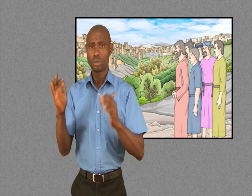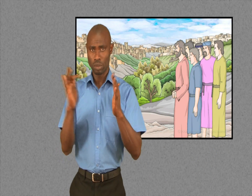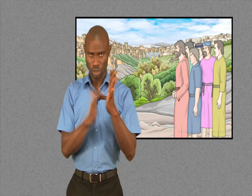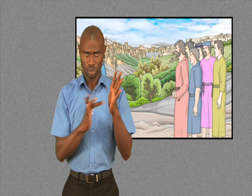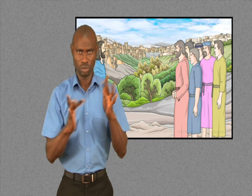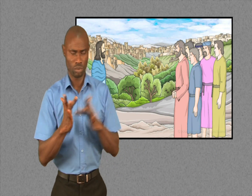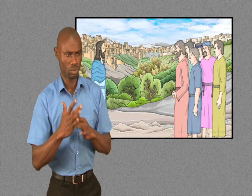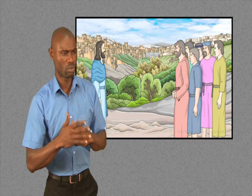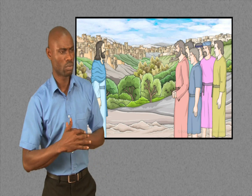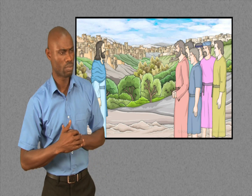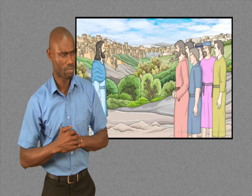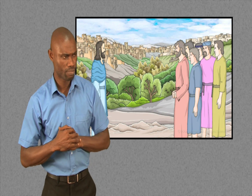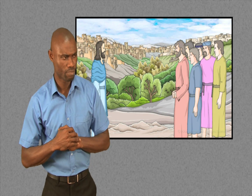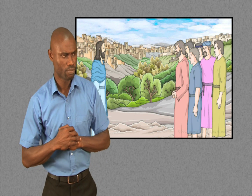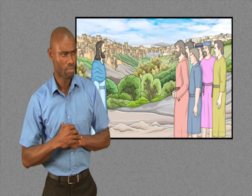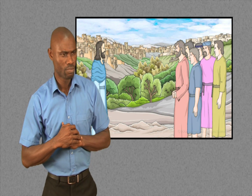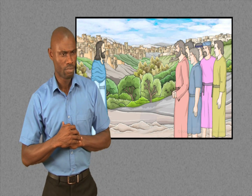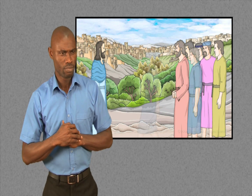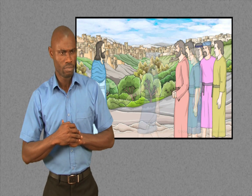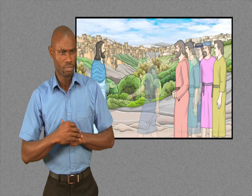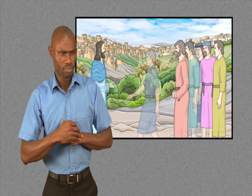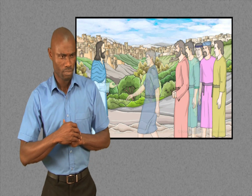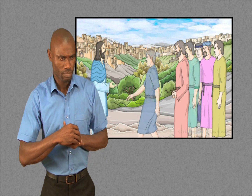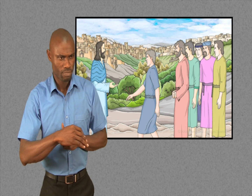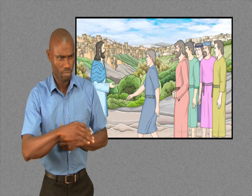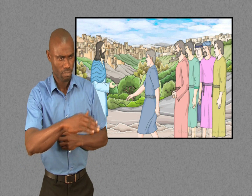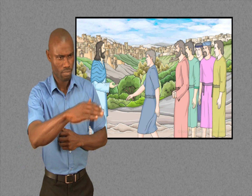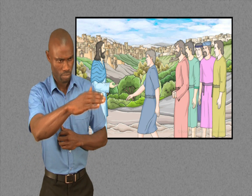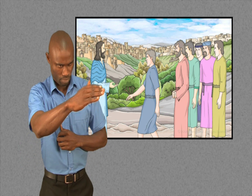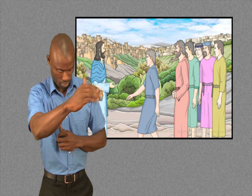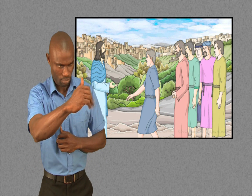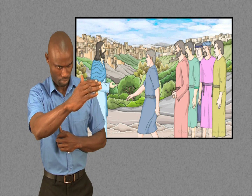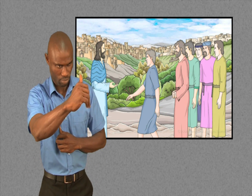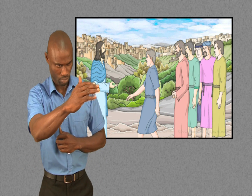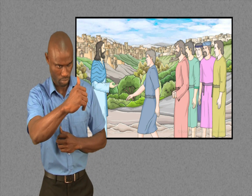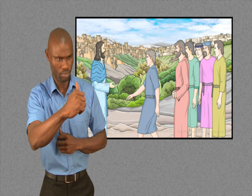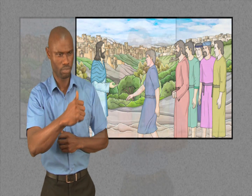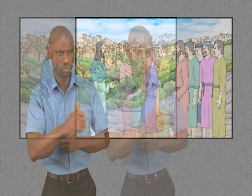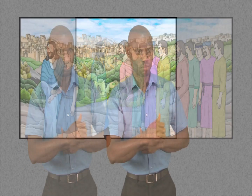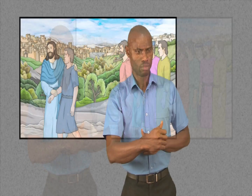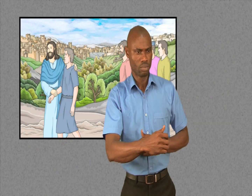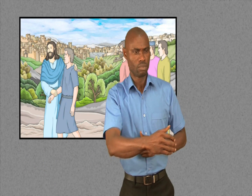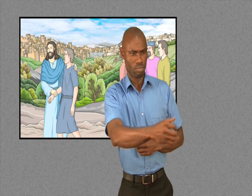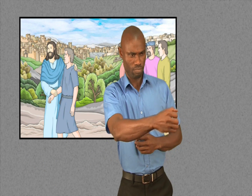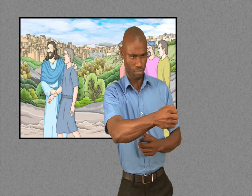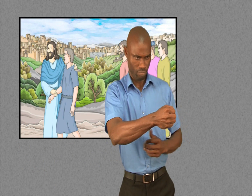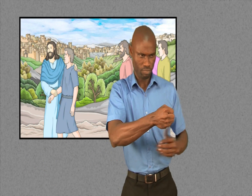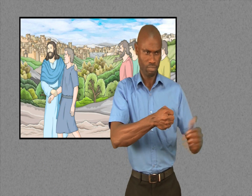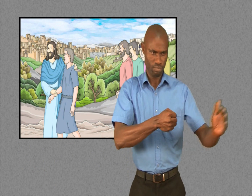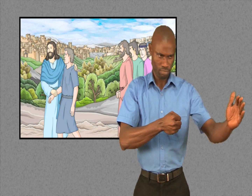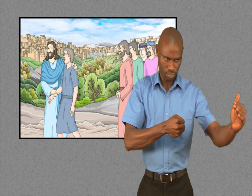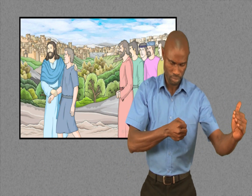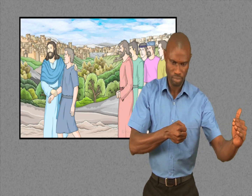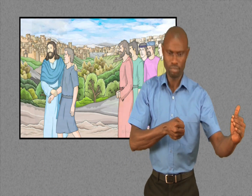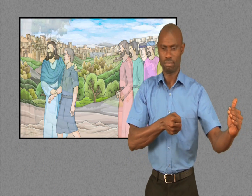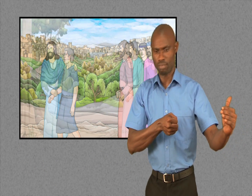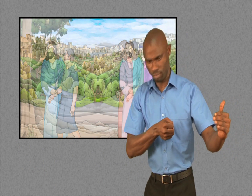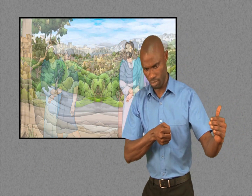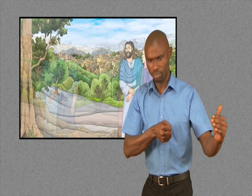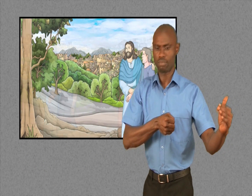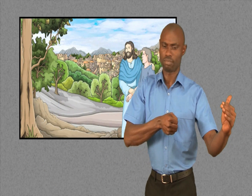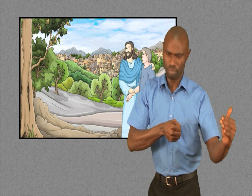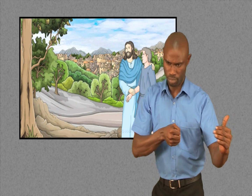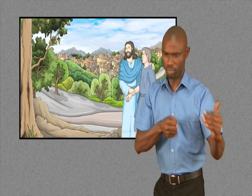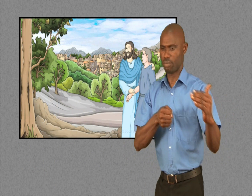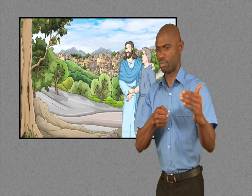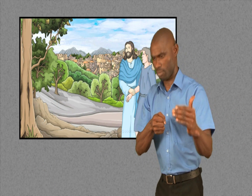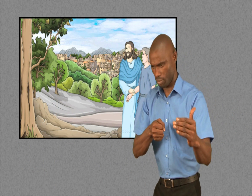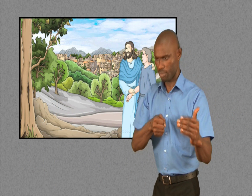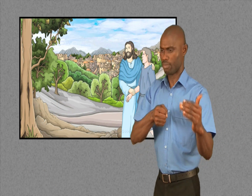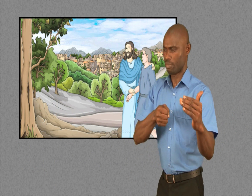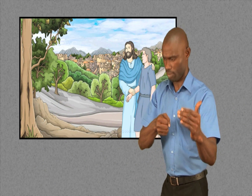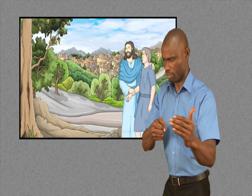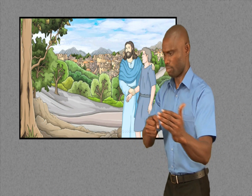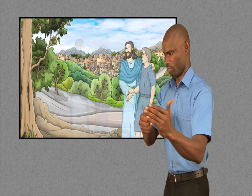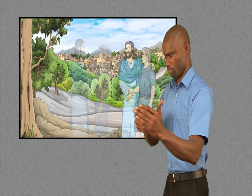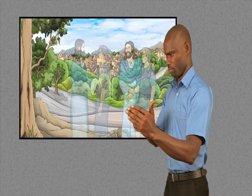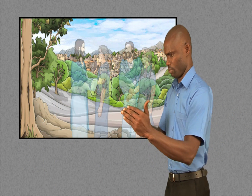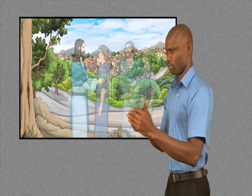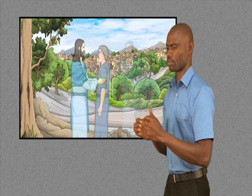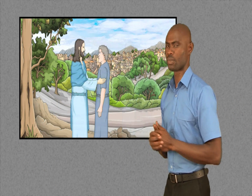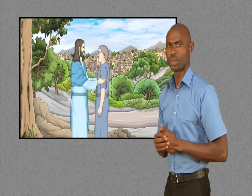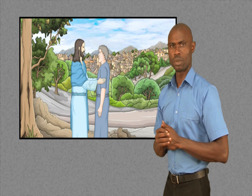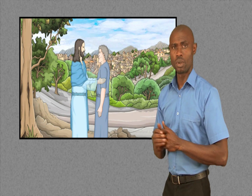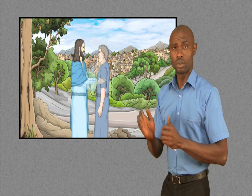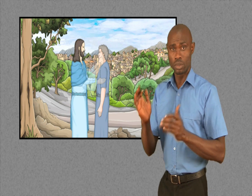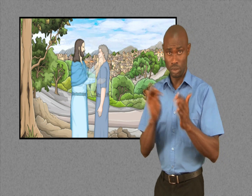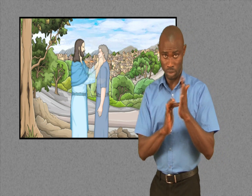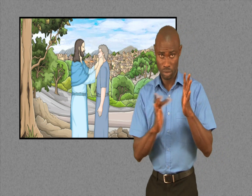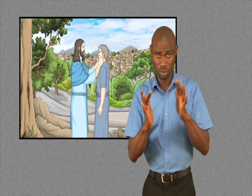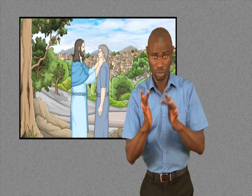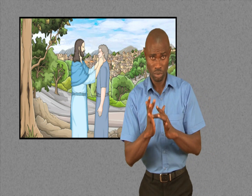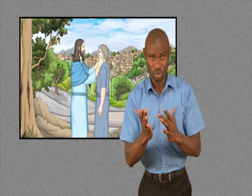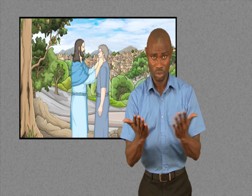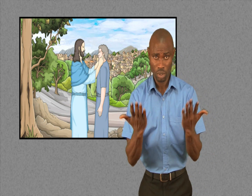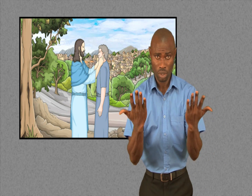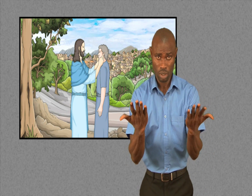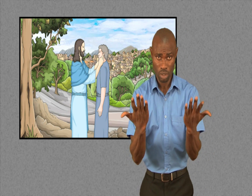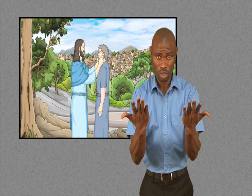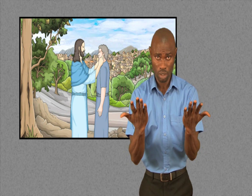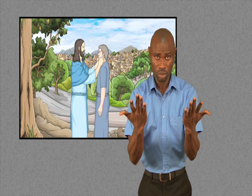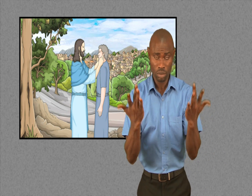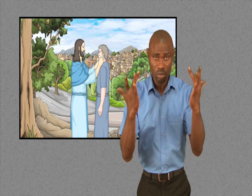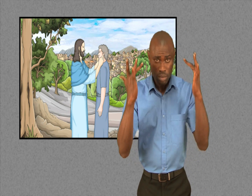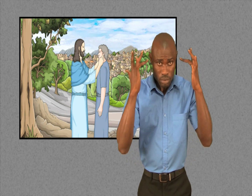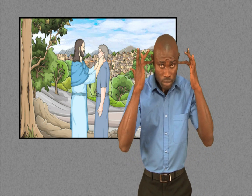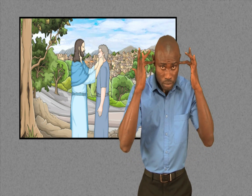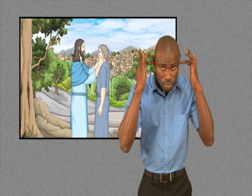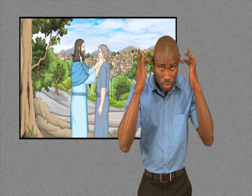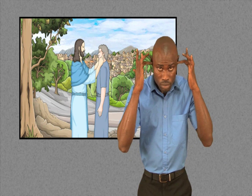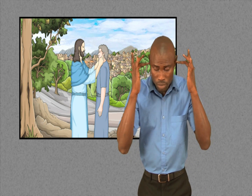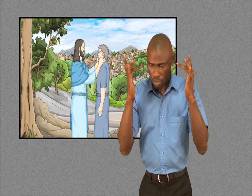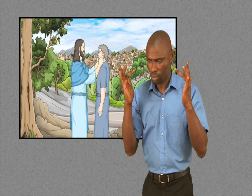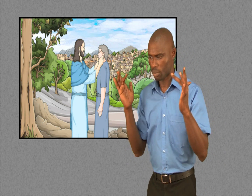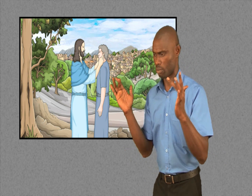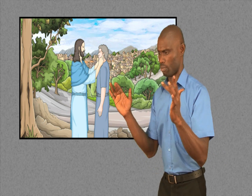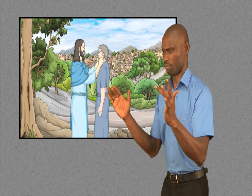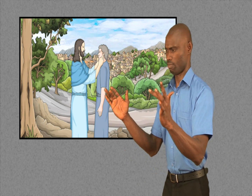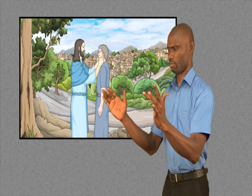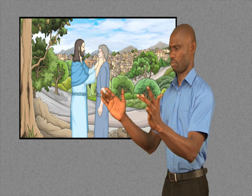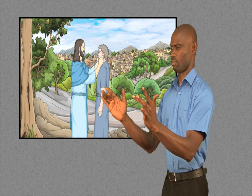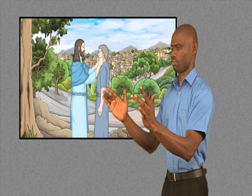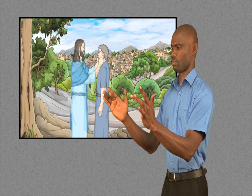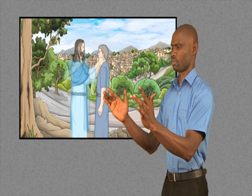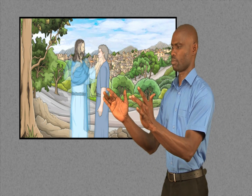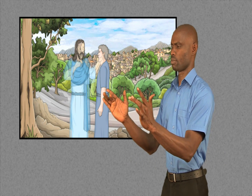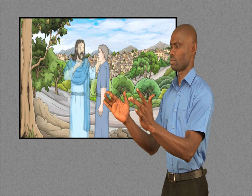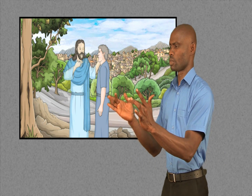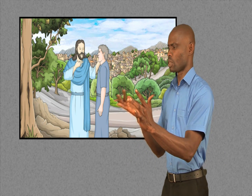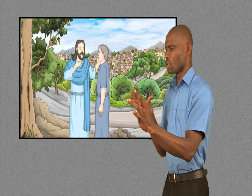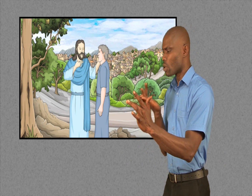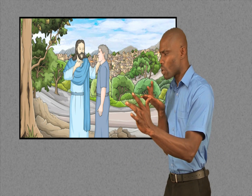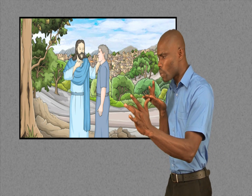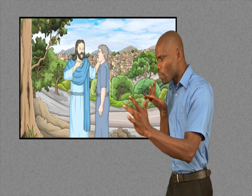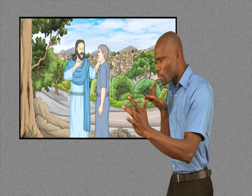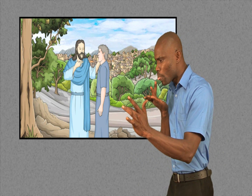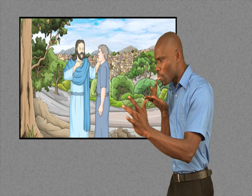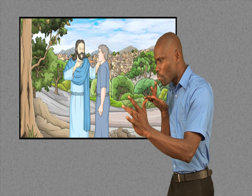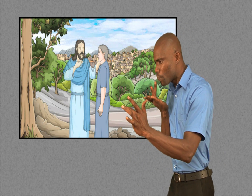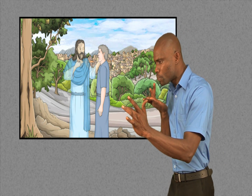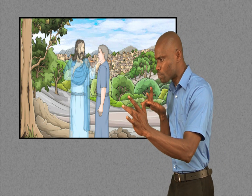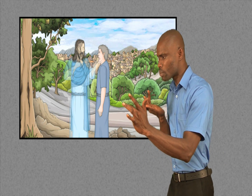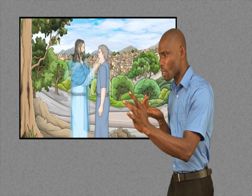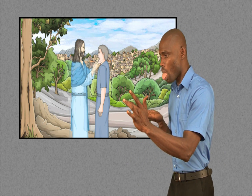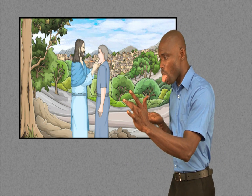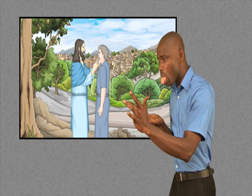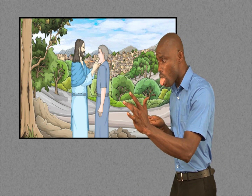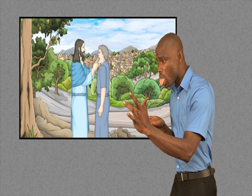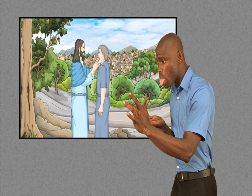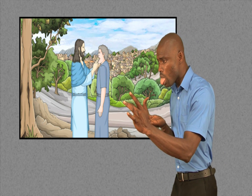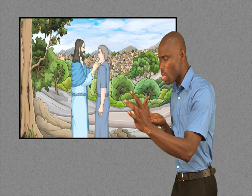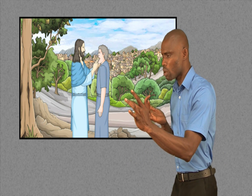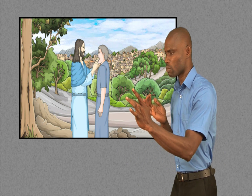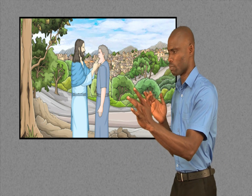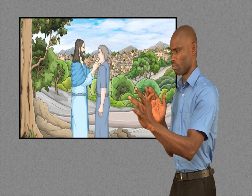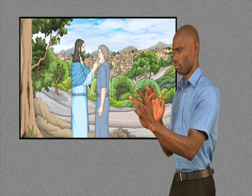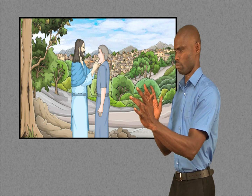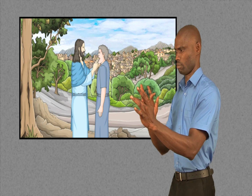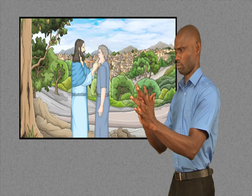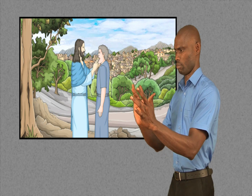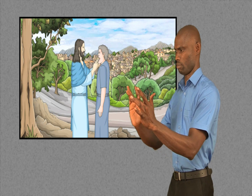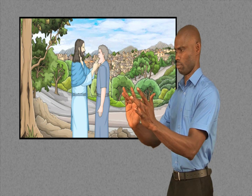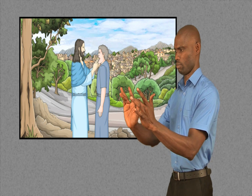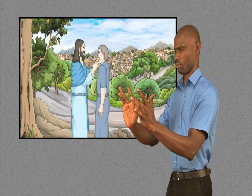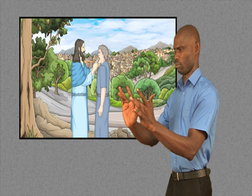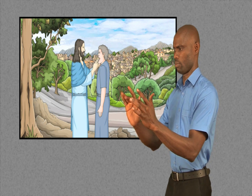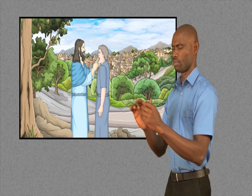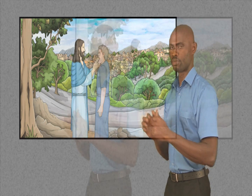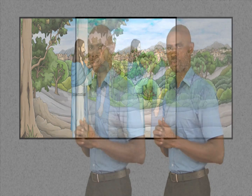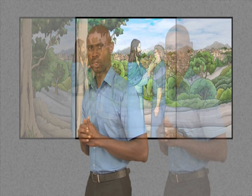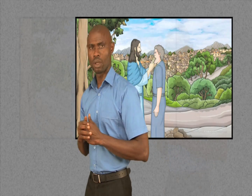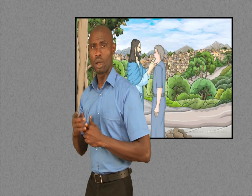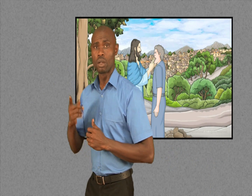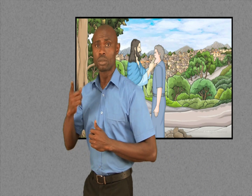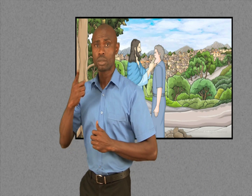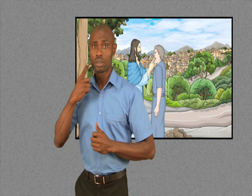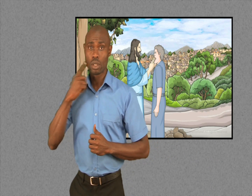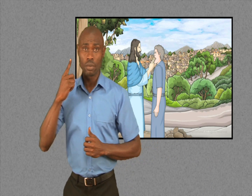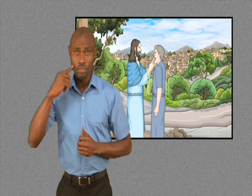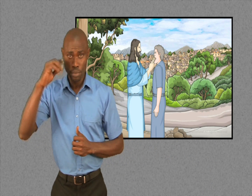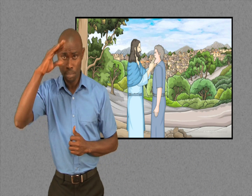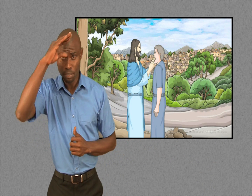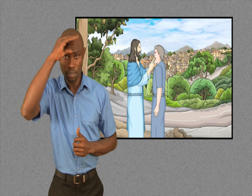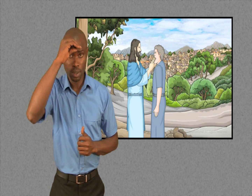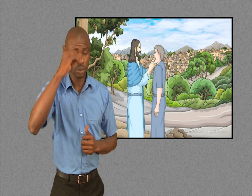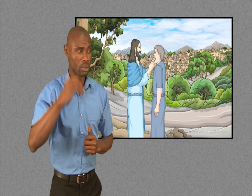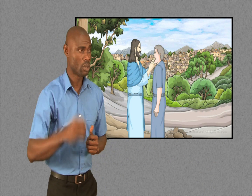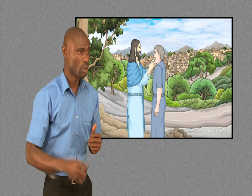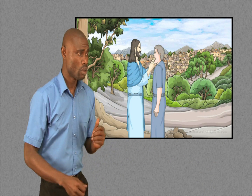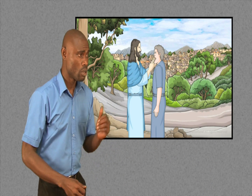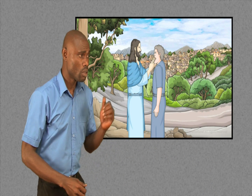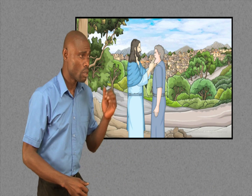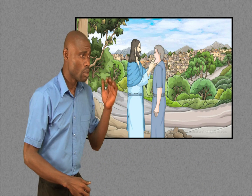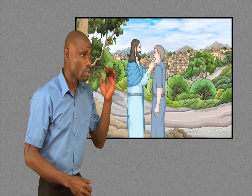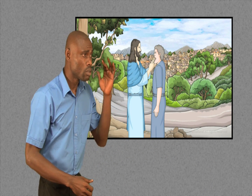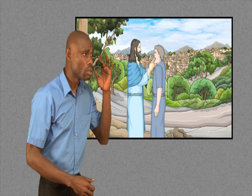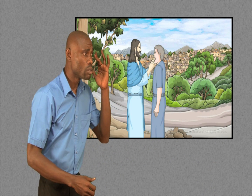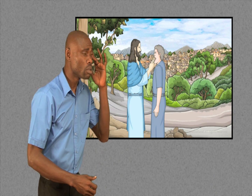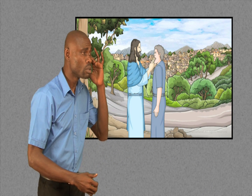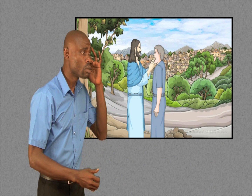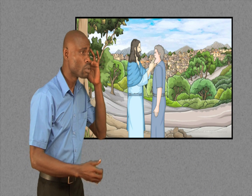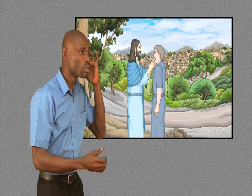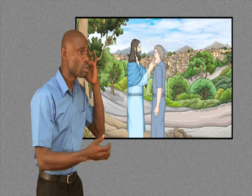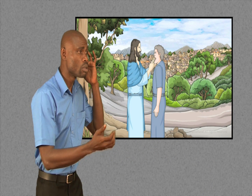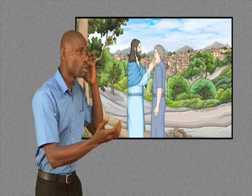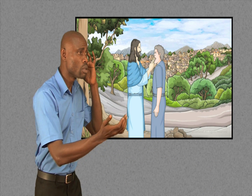So Jesus took him aside privately, away from the crowd, and put His fingers into the man’s ears.